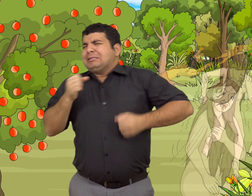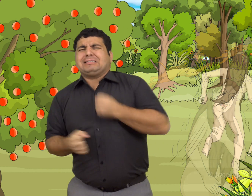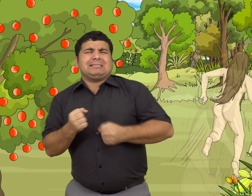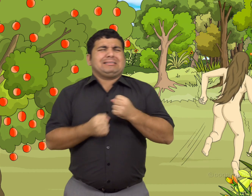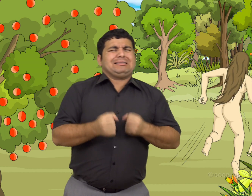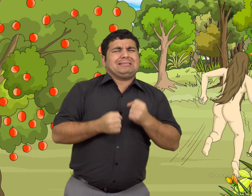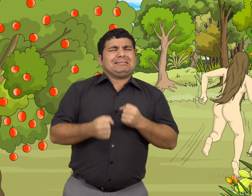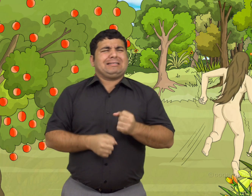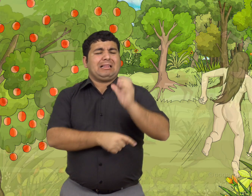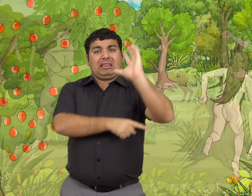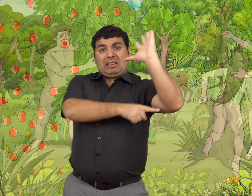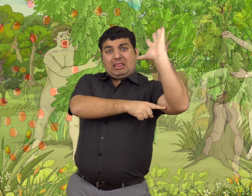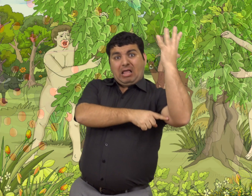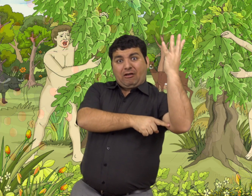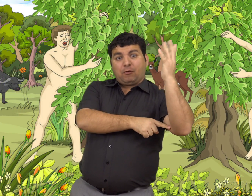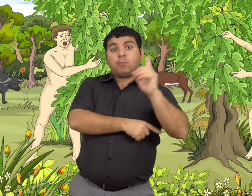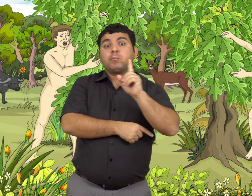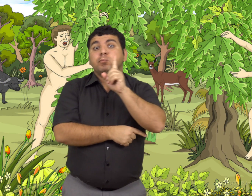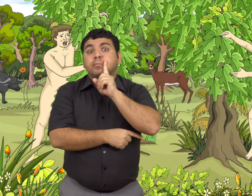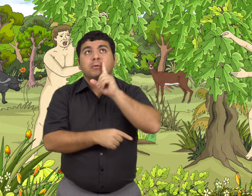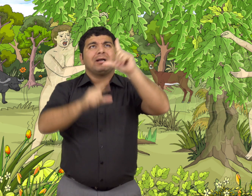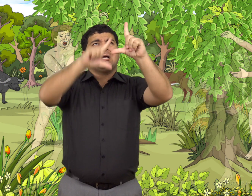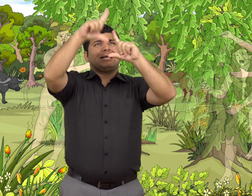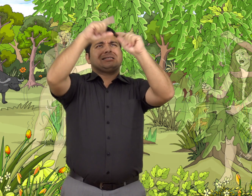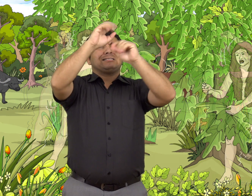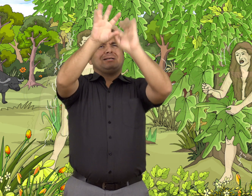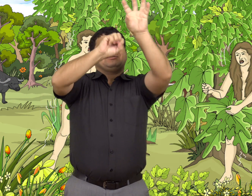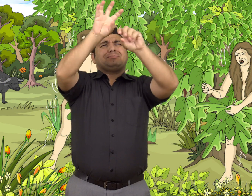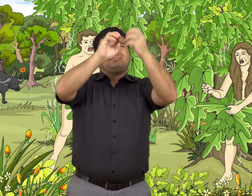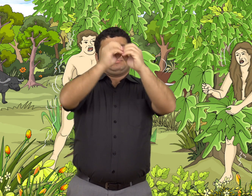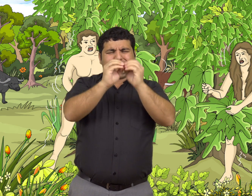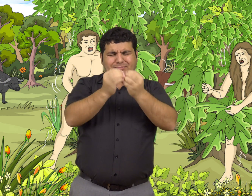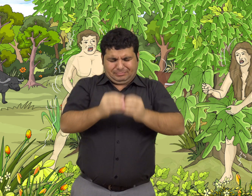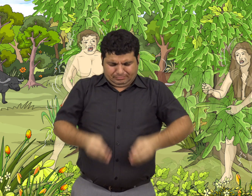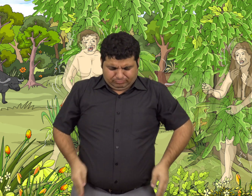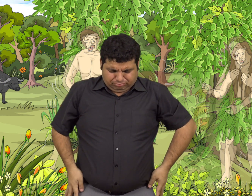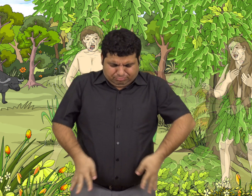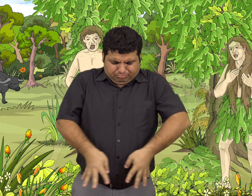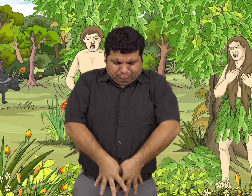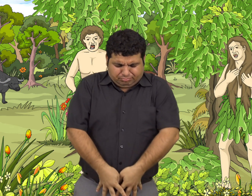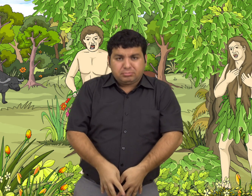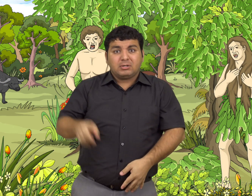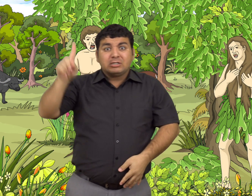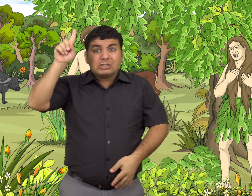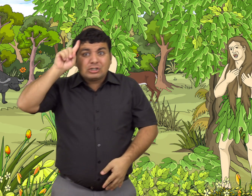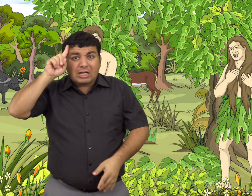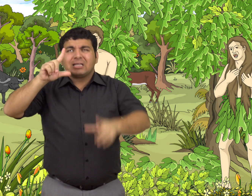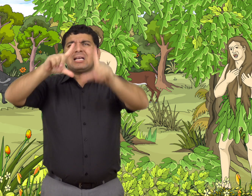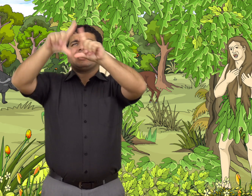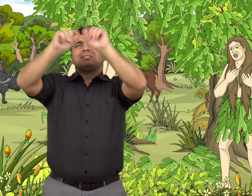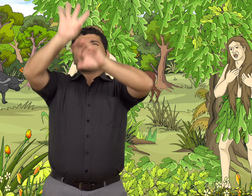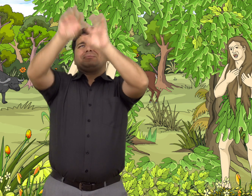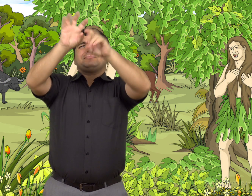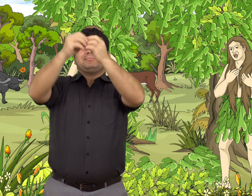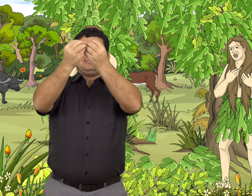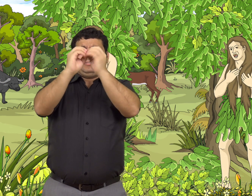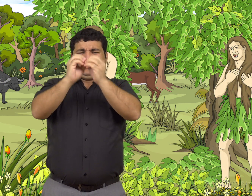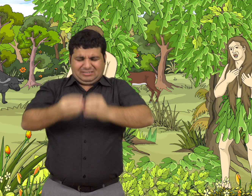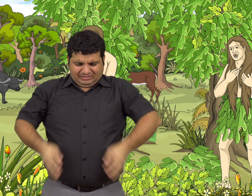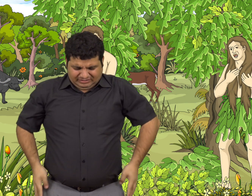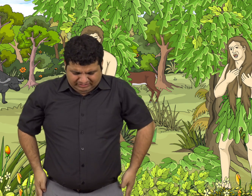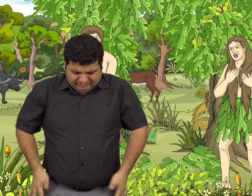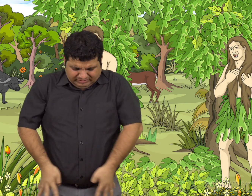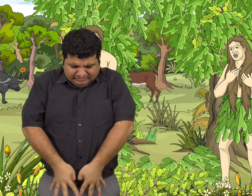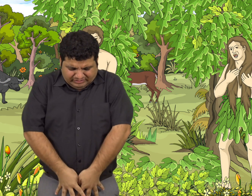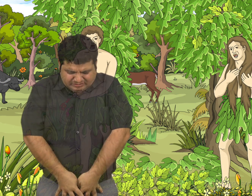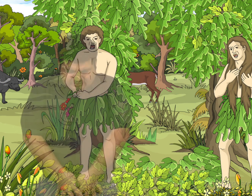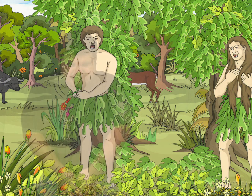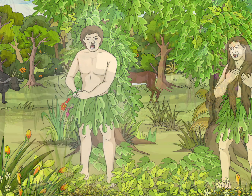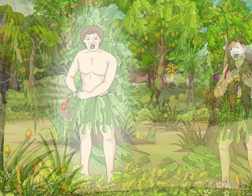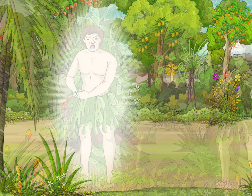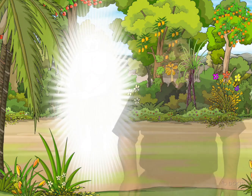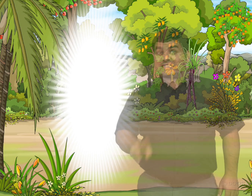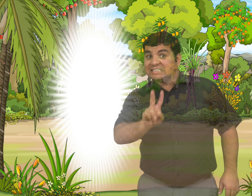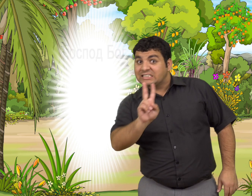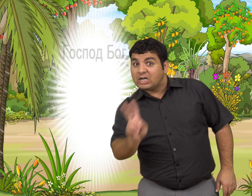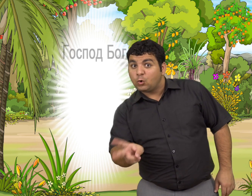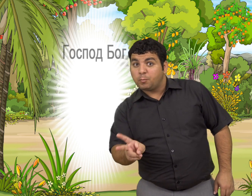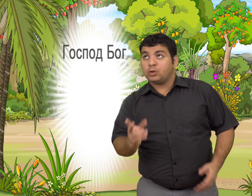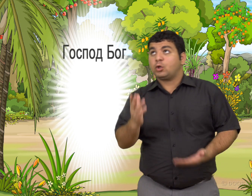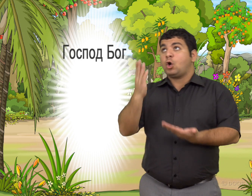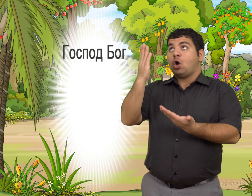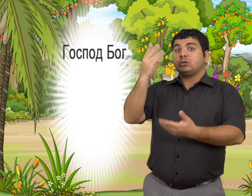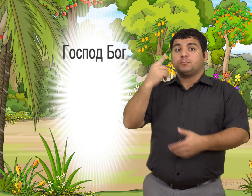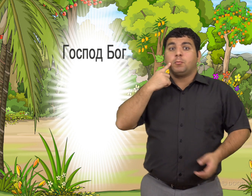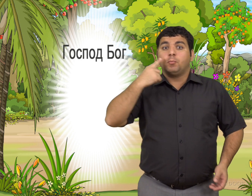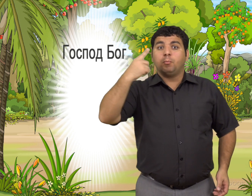so they sewed together fig leaves and made coverings for themselves.